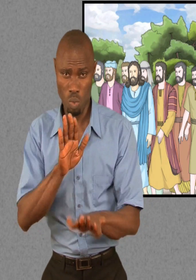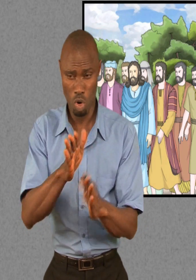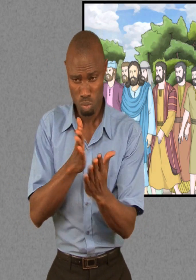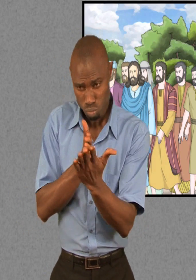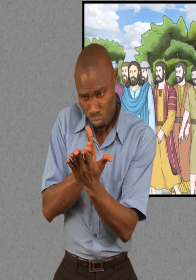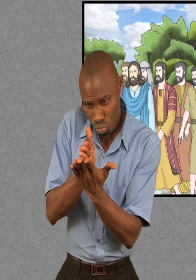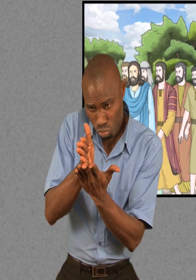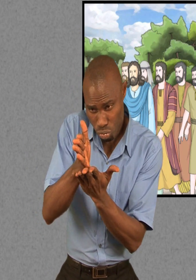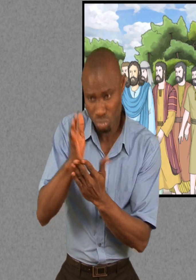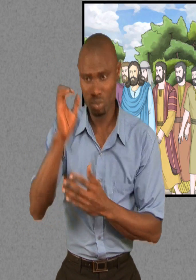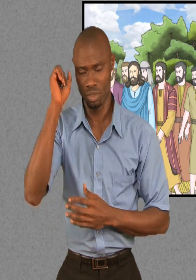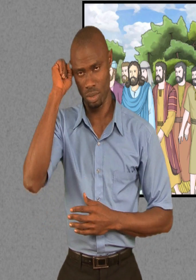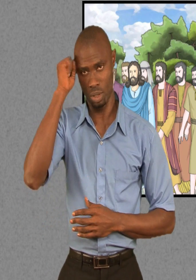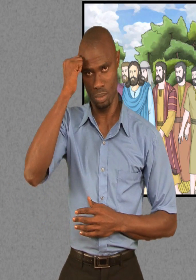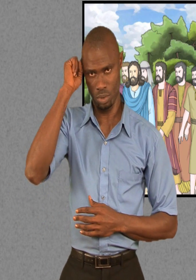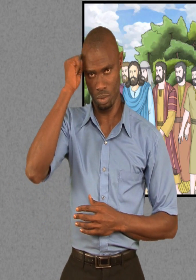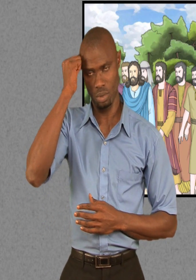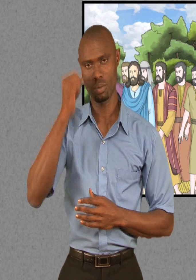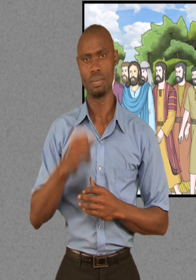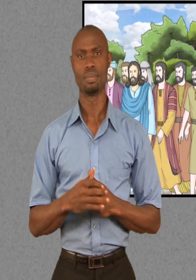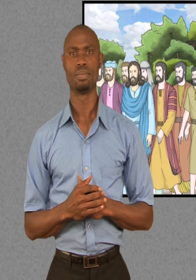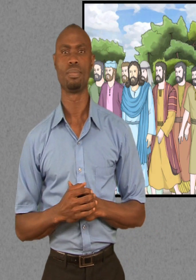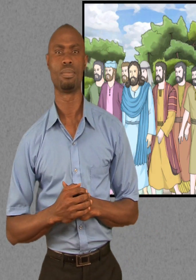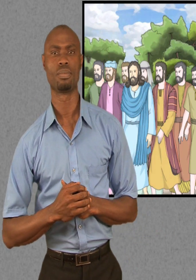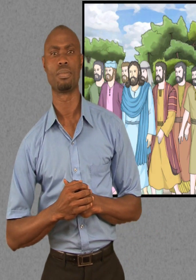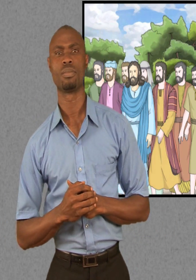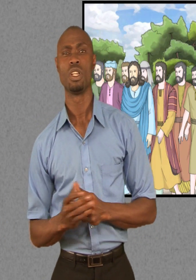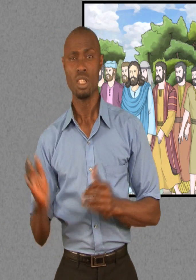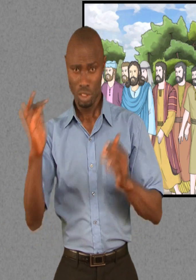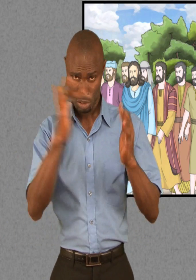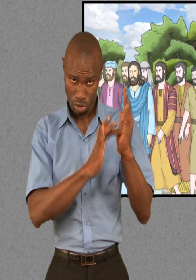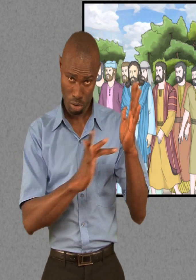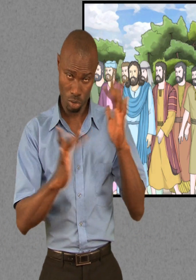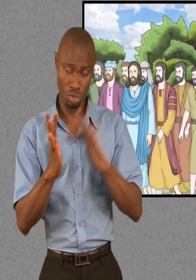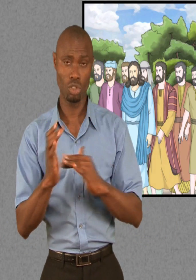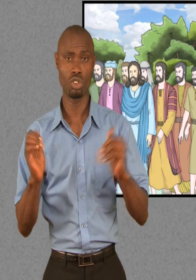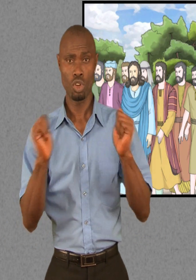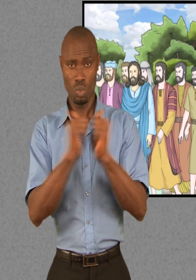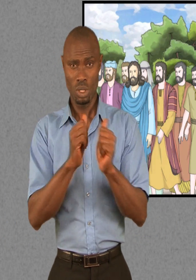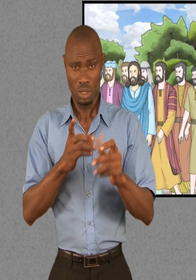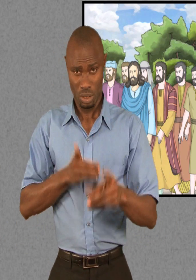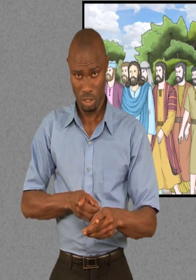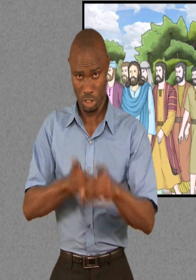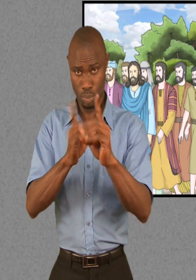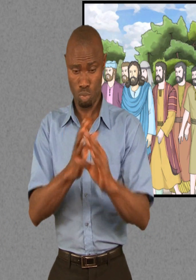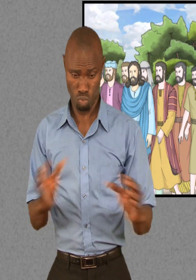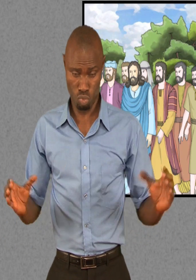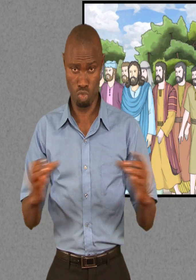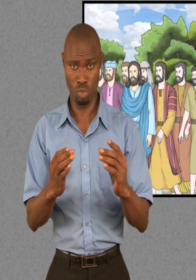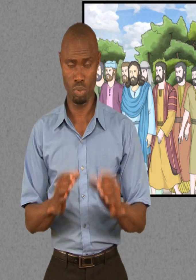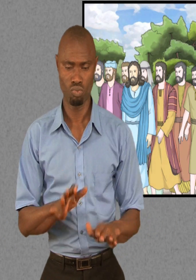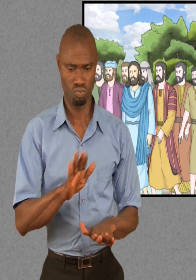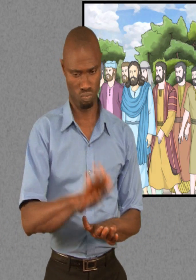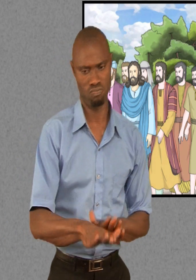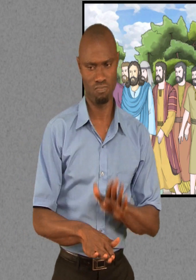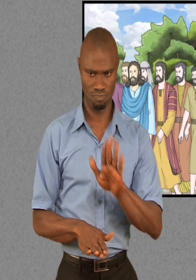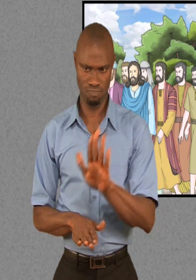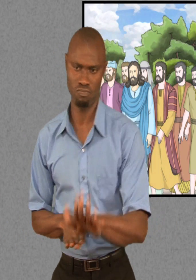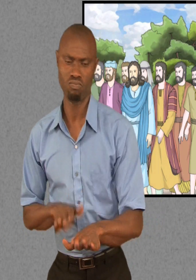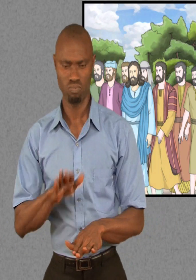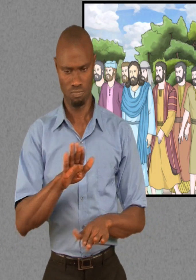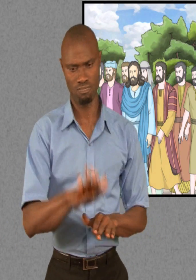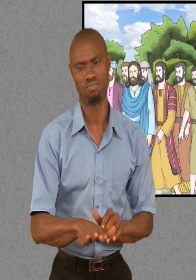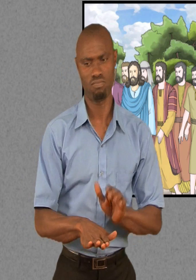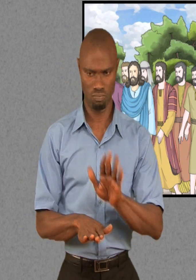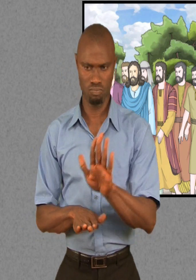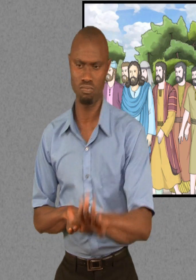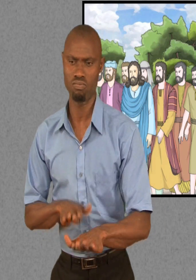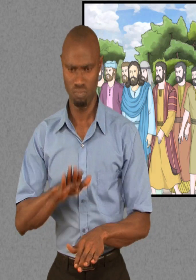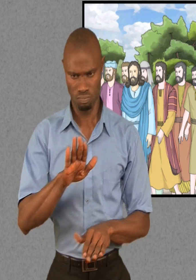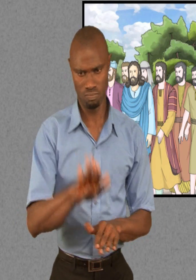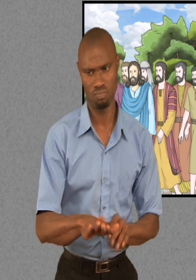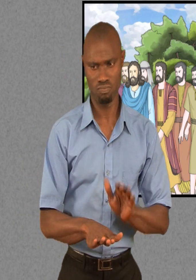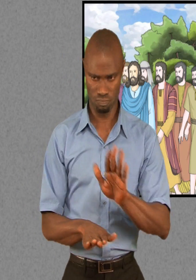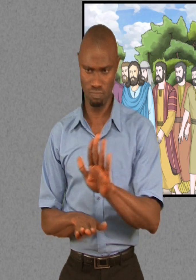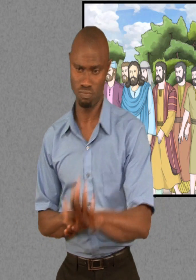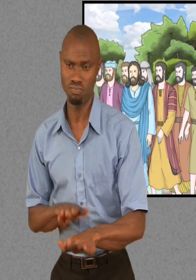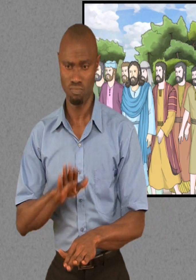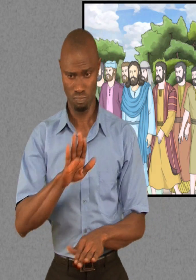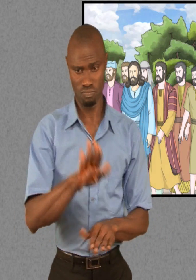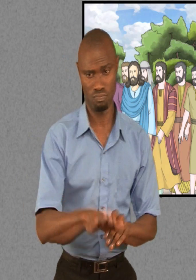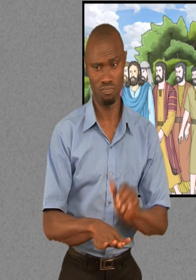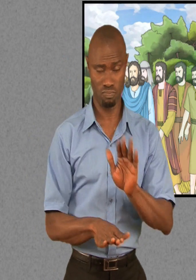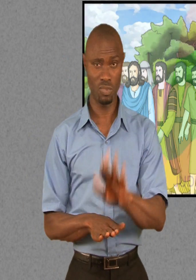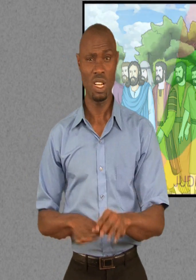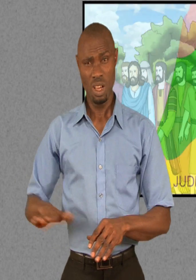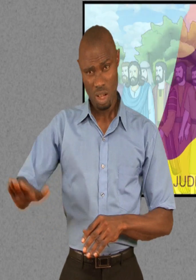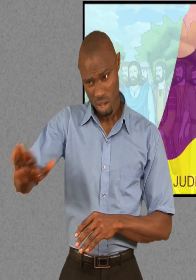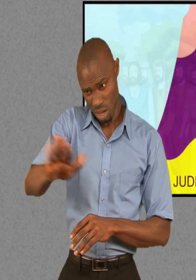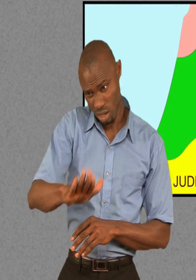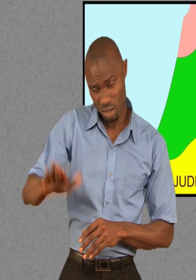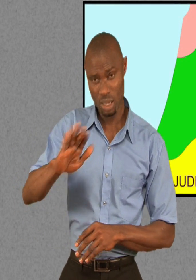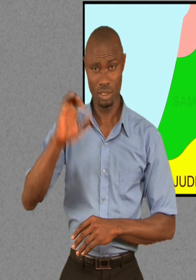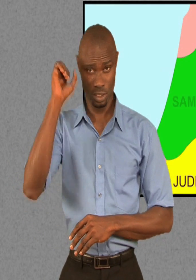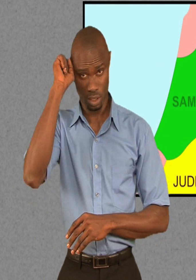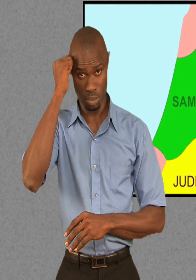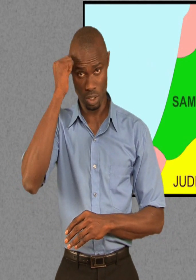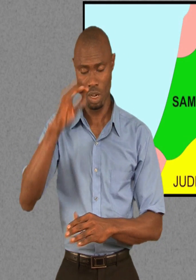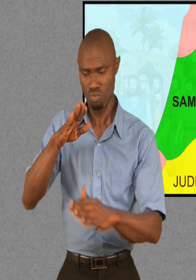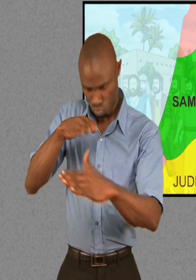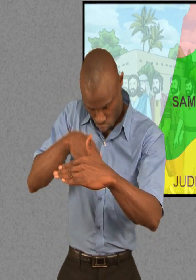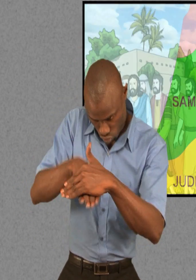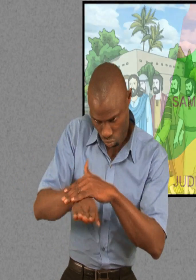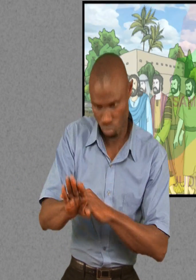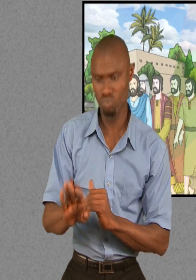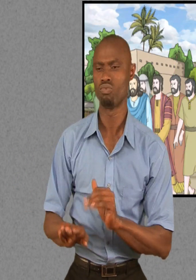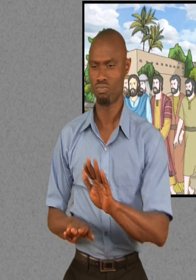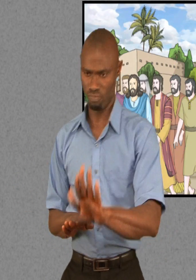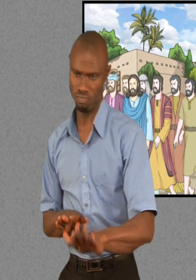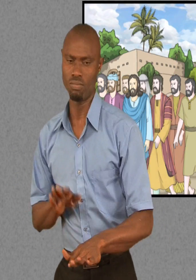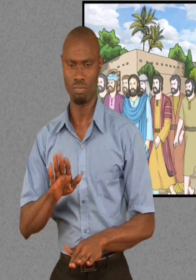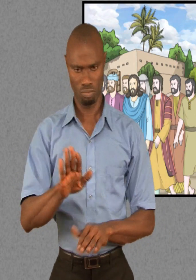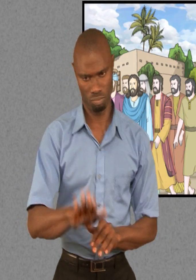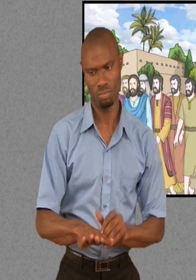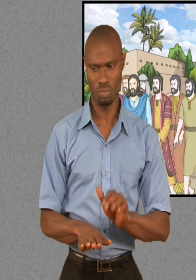Now He had to pass through Samaria.